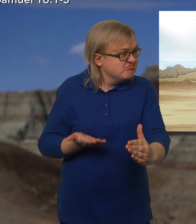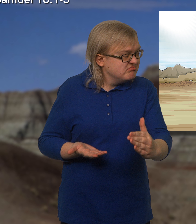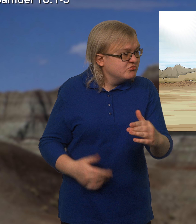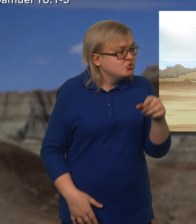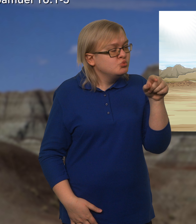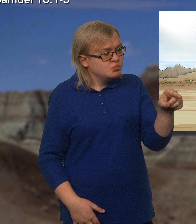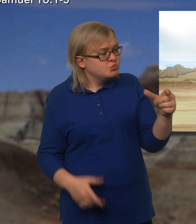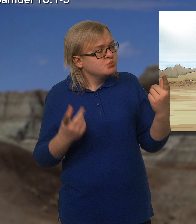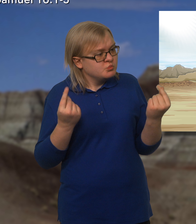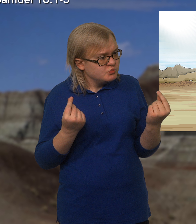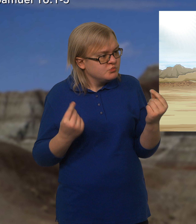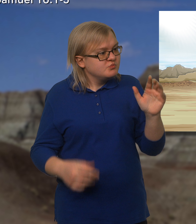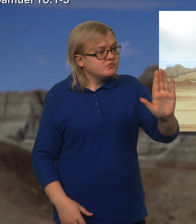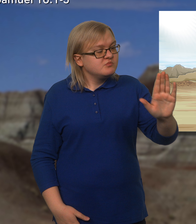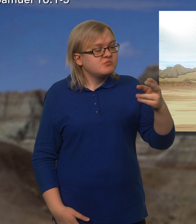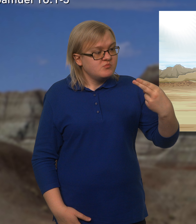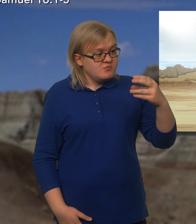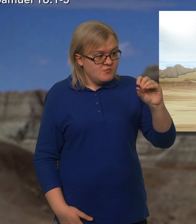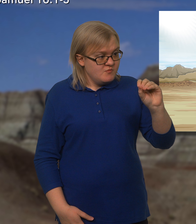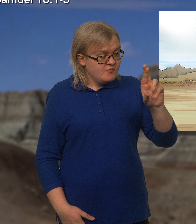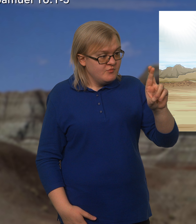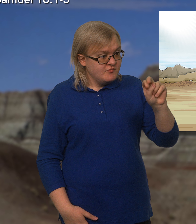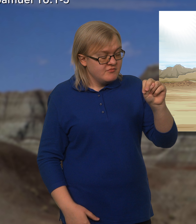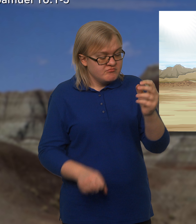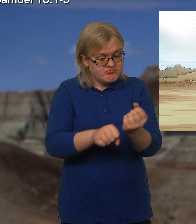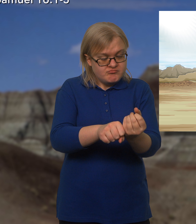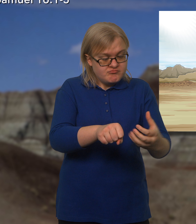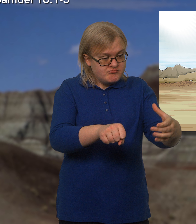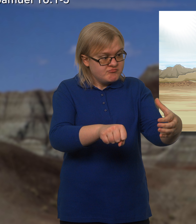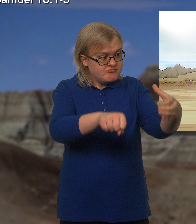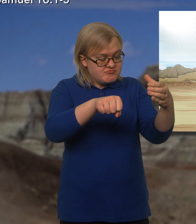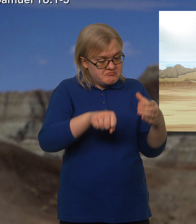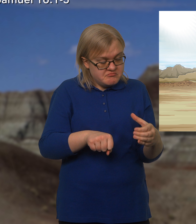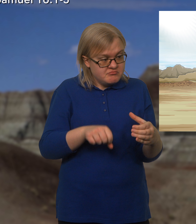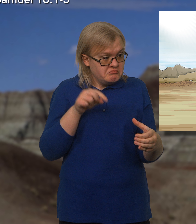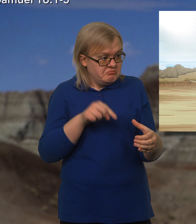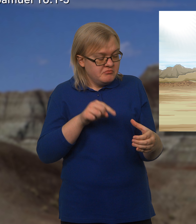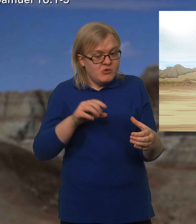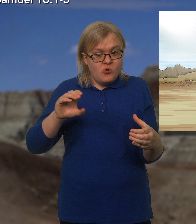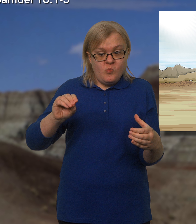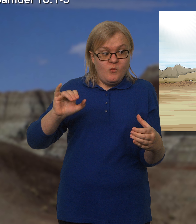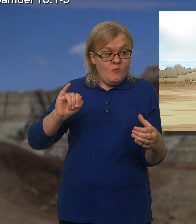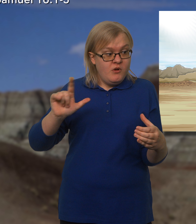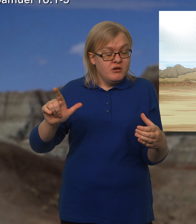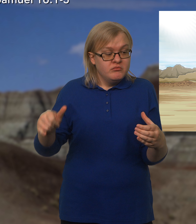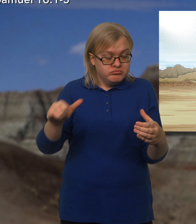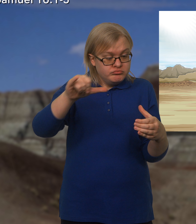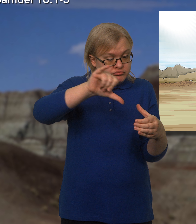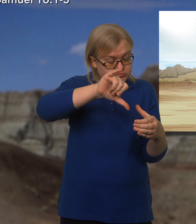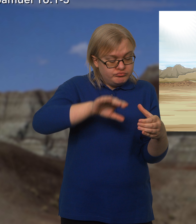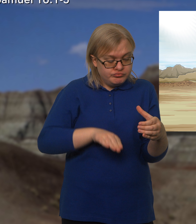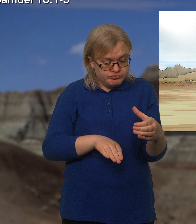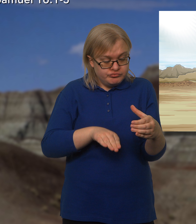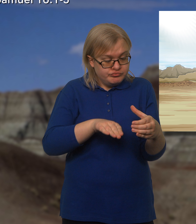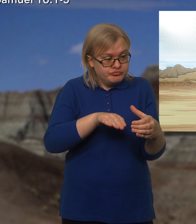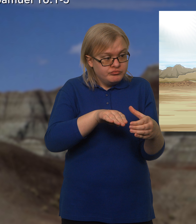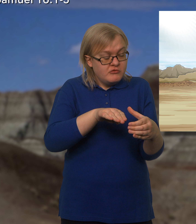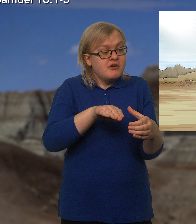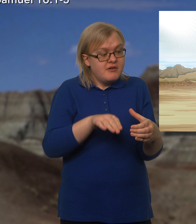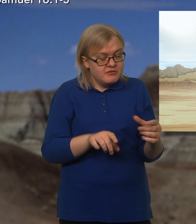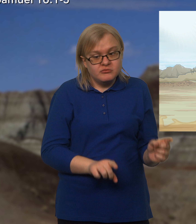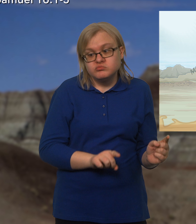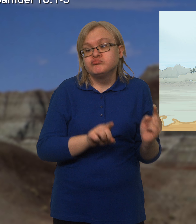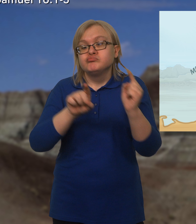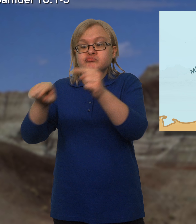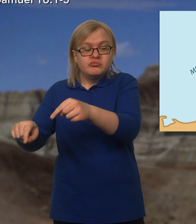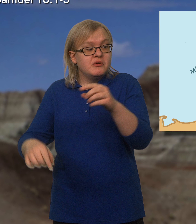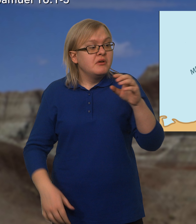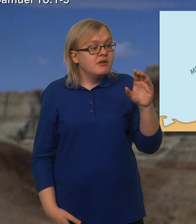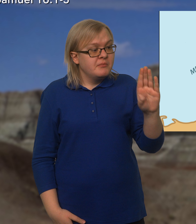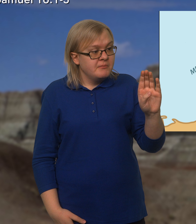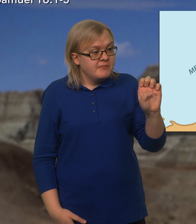Fill your horn with oil and go.